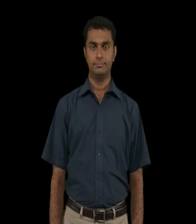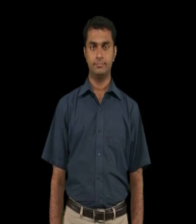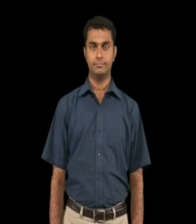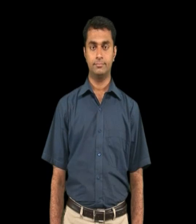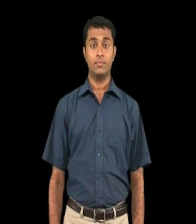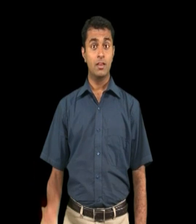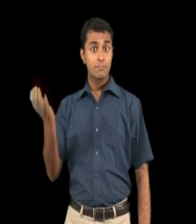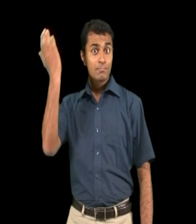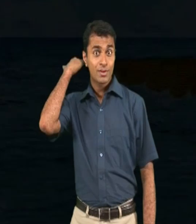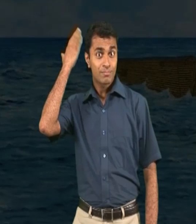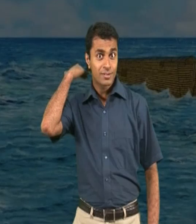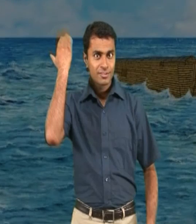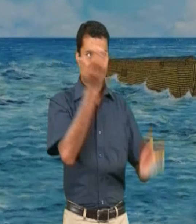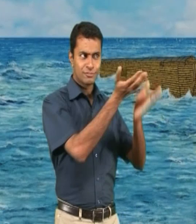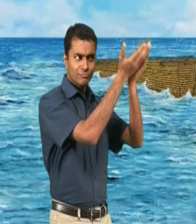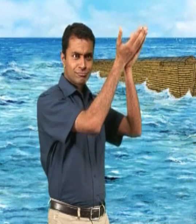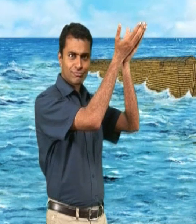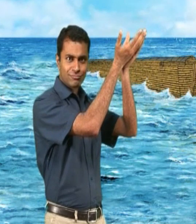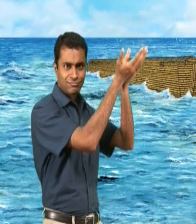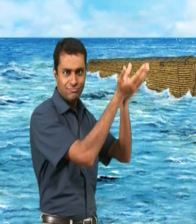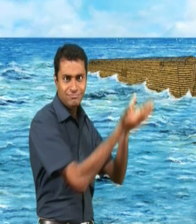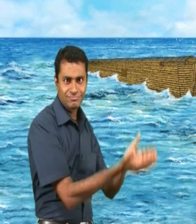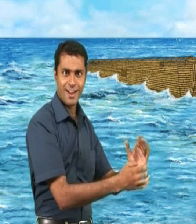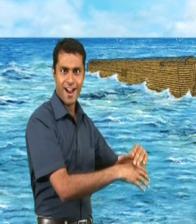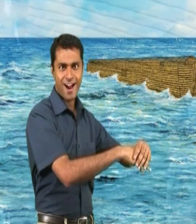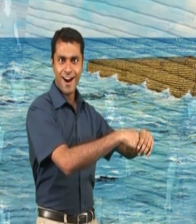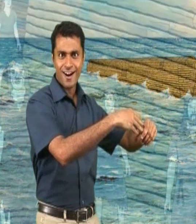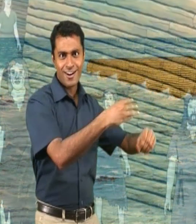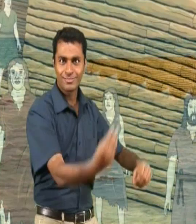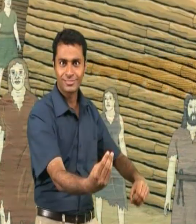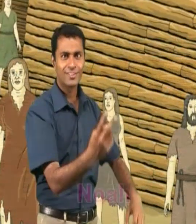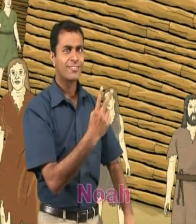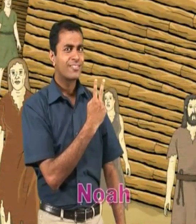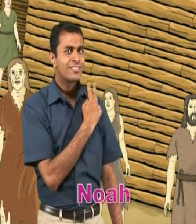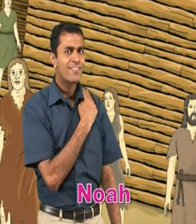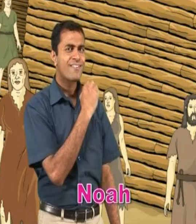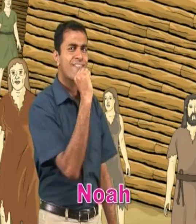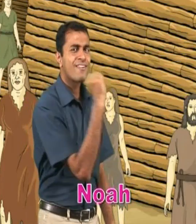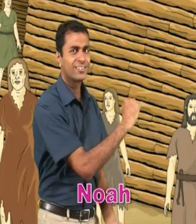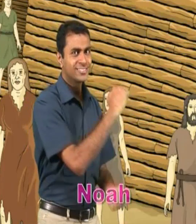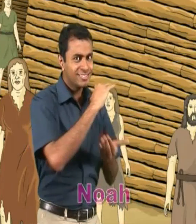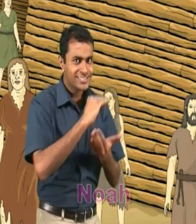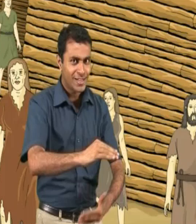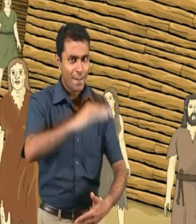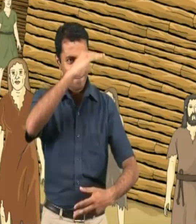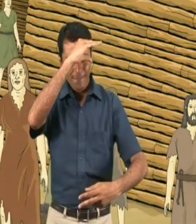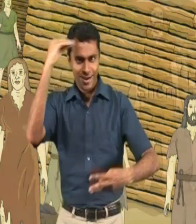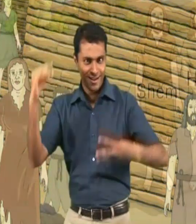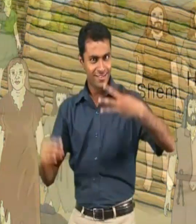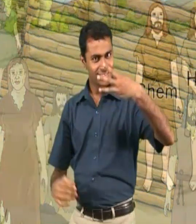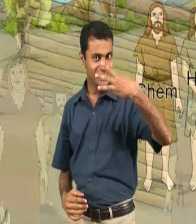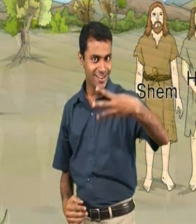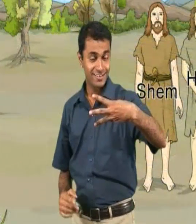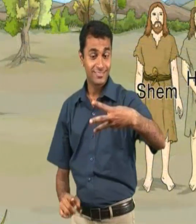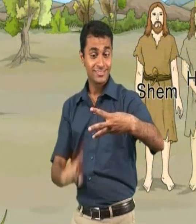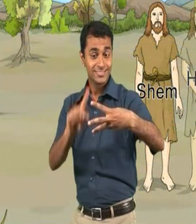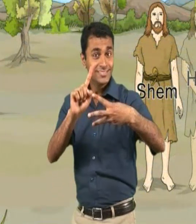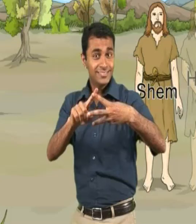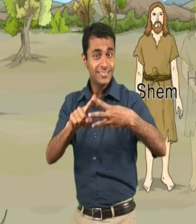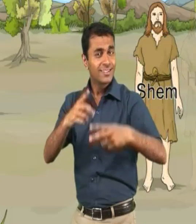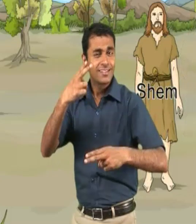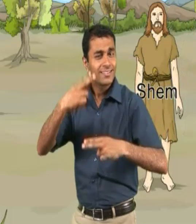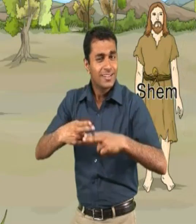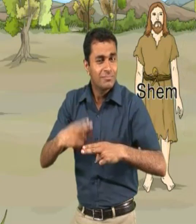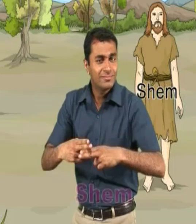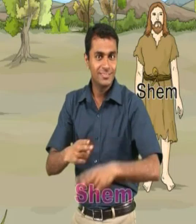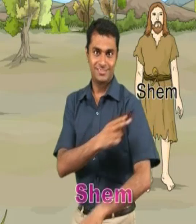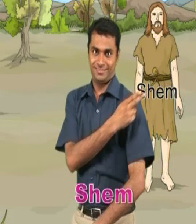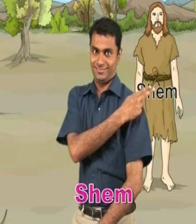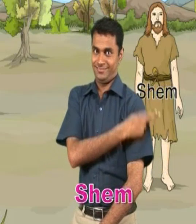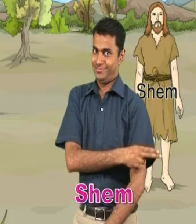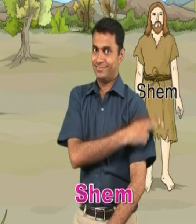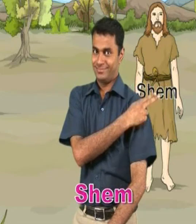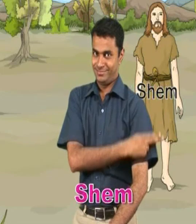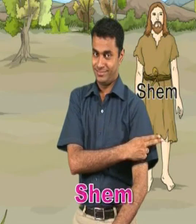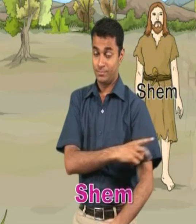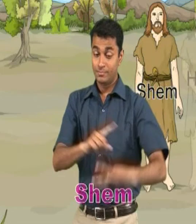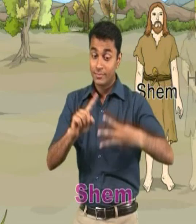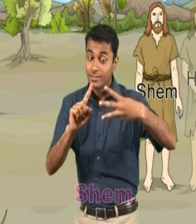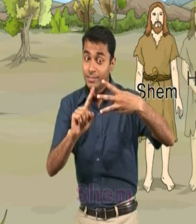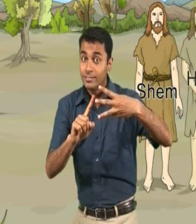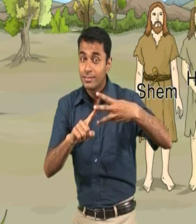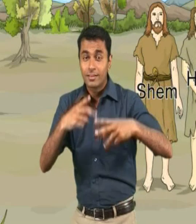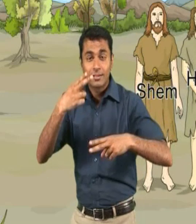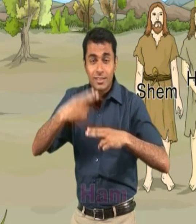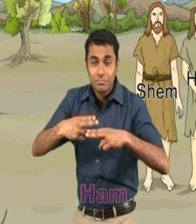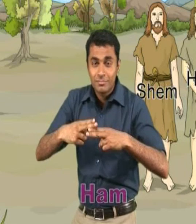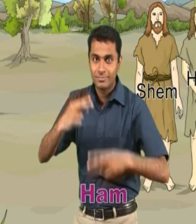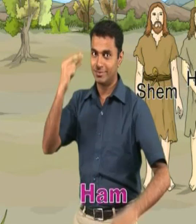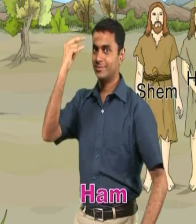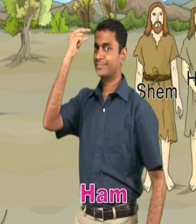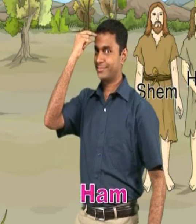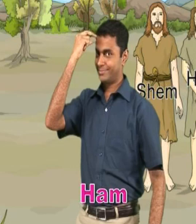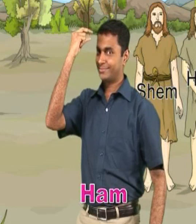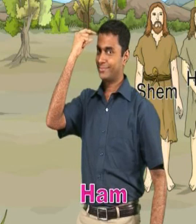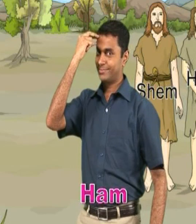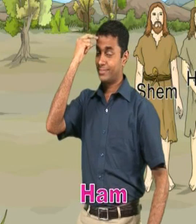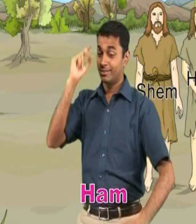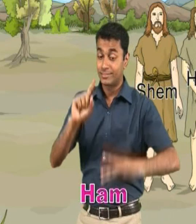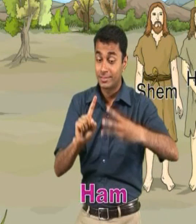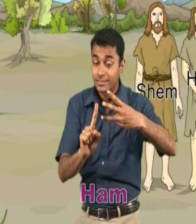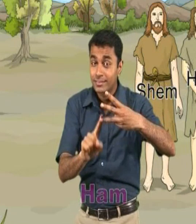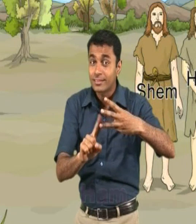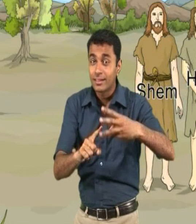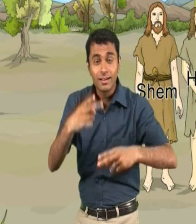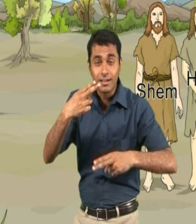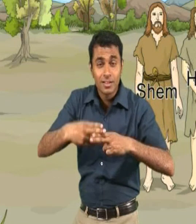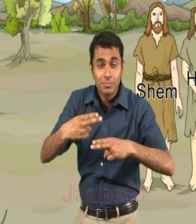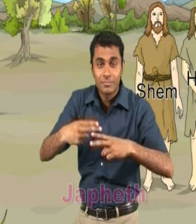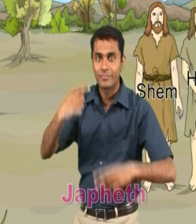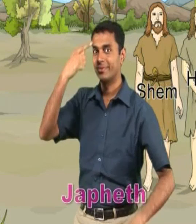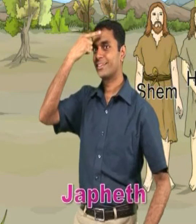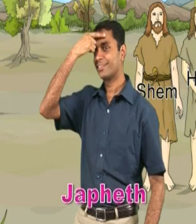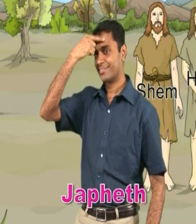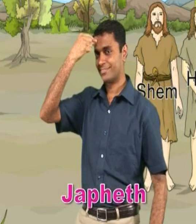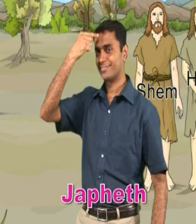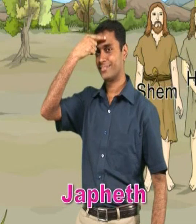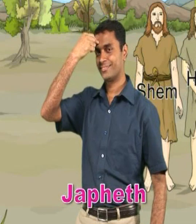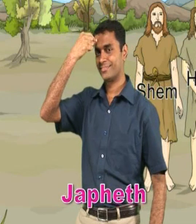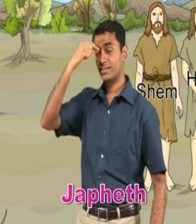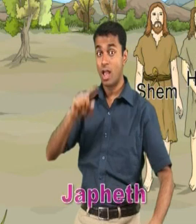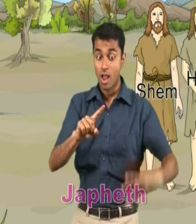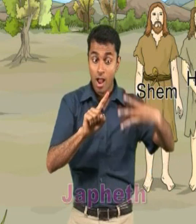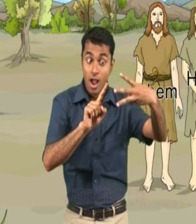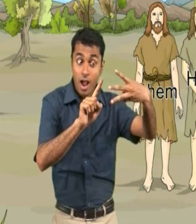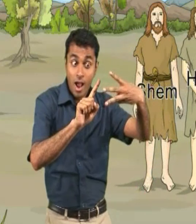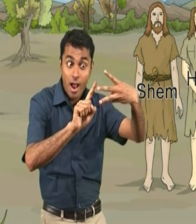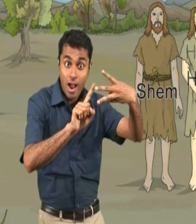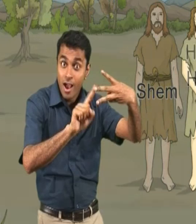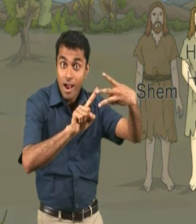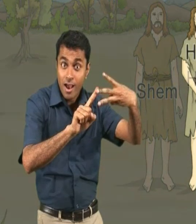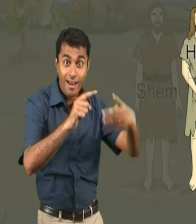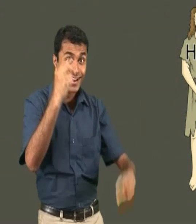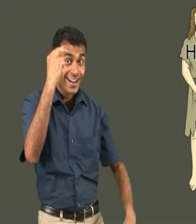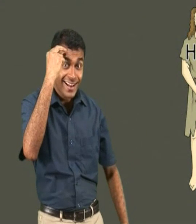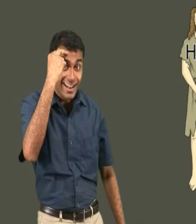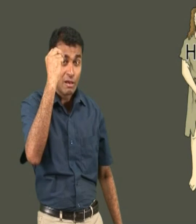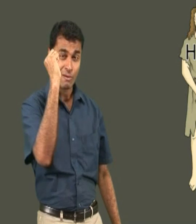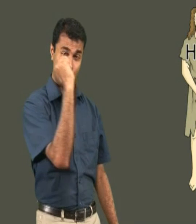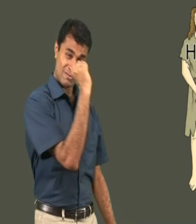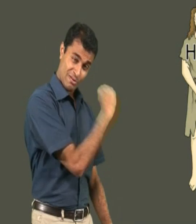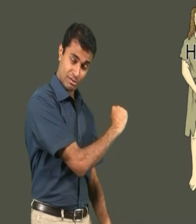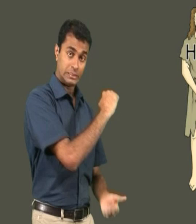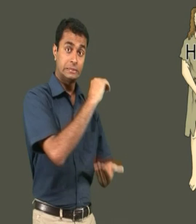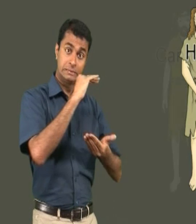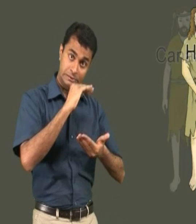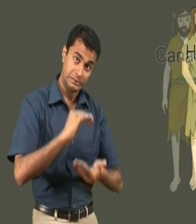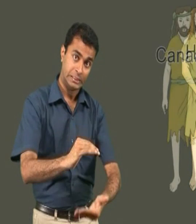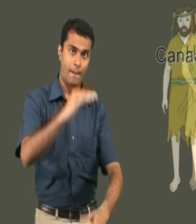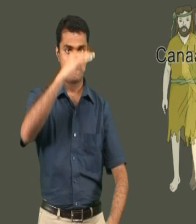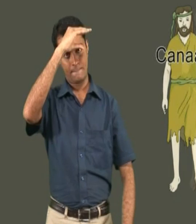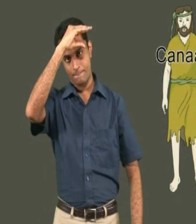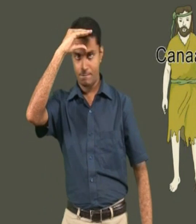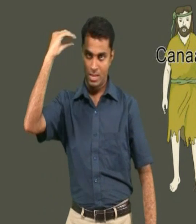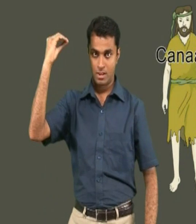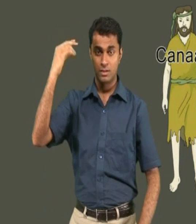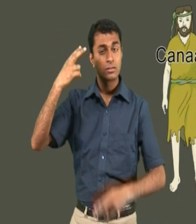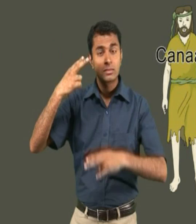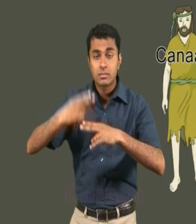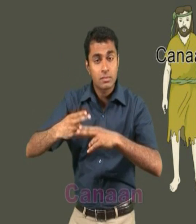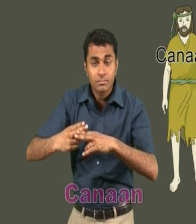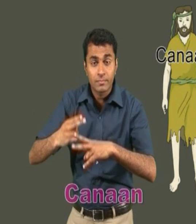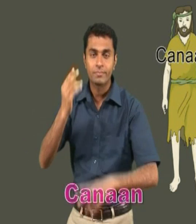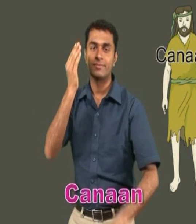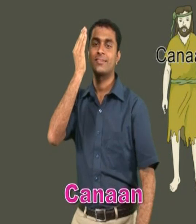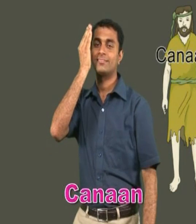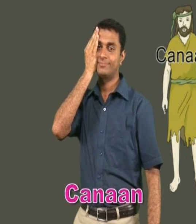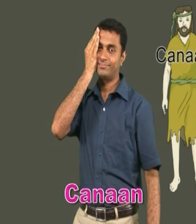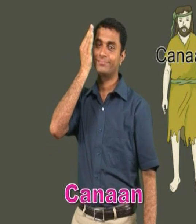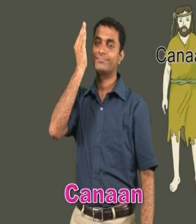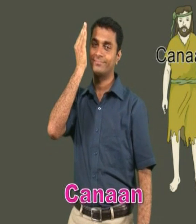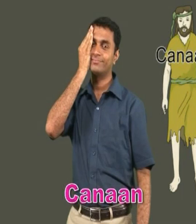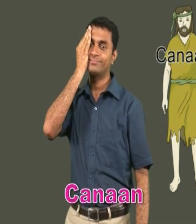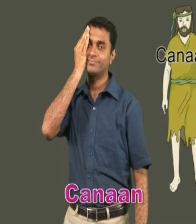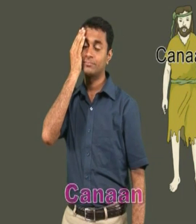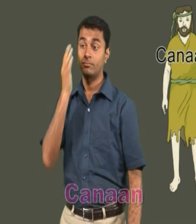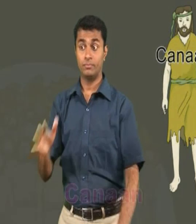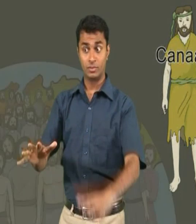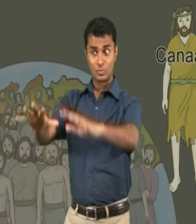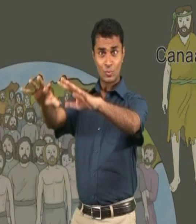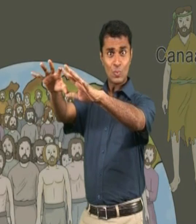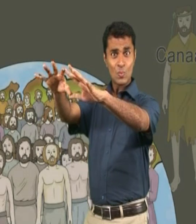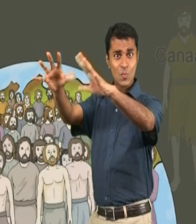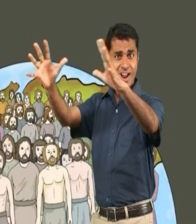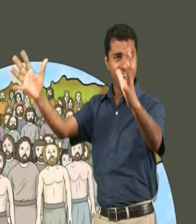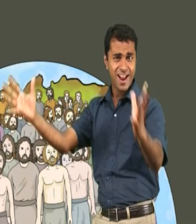The sons of Noah who came out of the ark were Shem, Ham, and Japheth. And Ham was the father of Canaan.